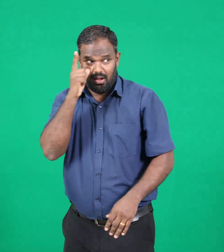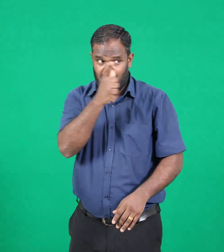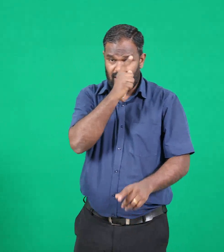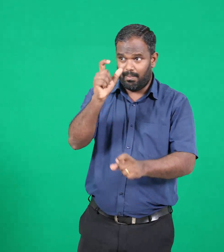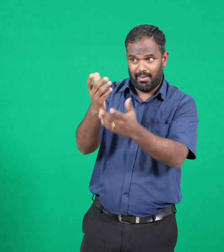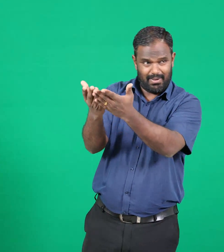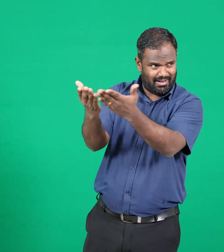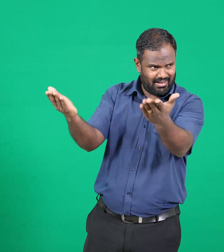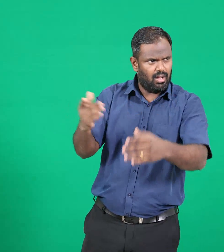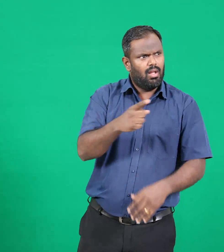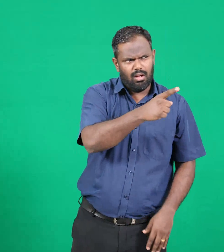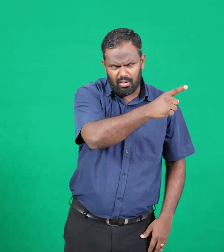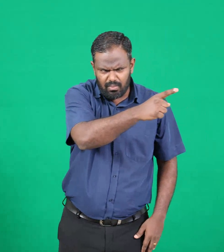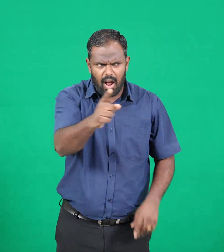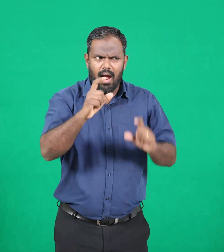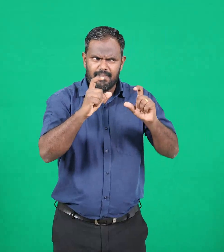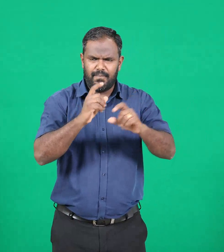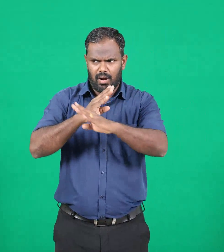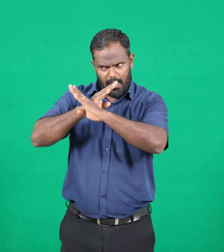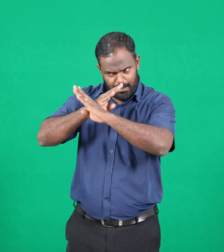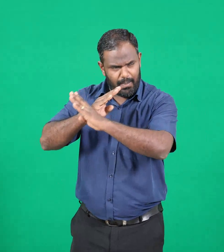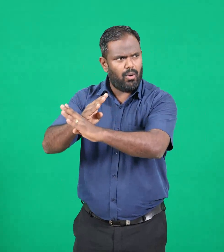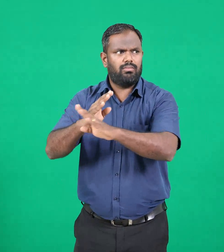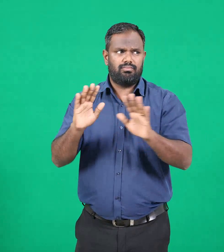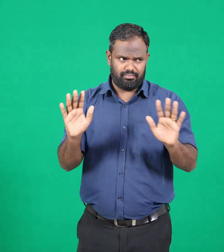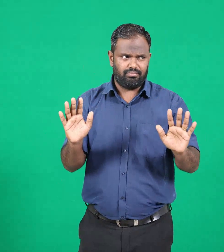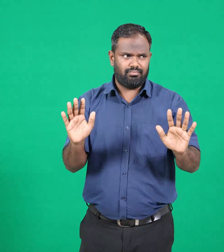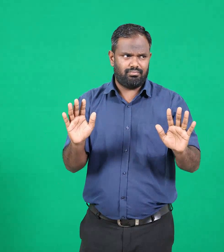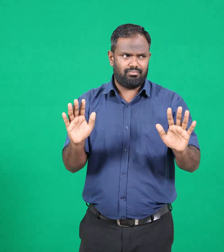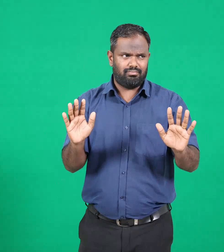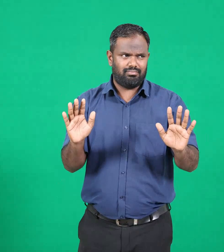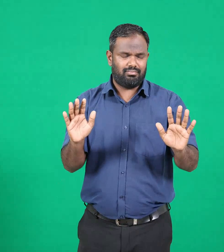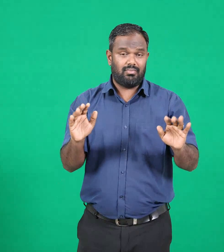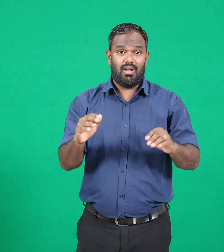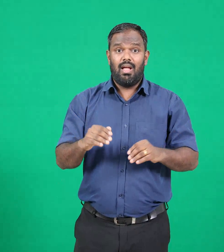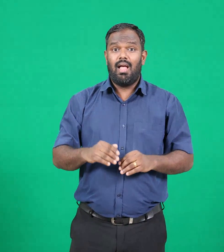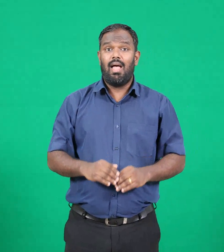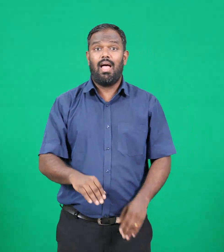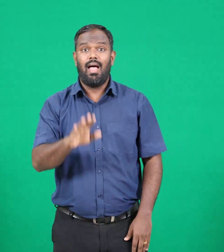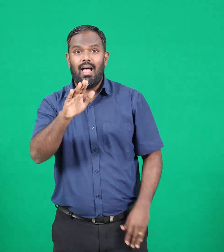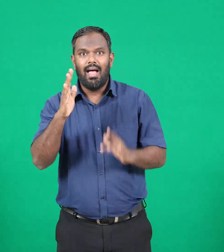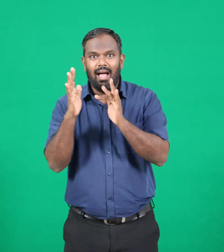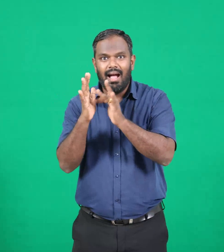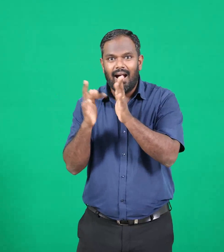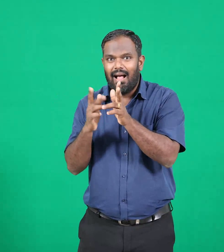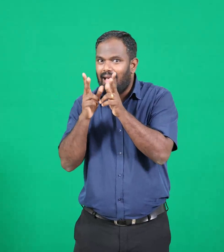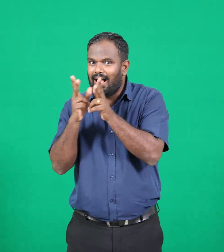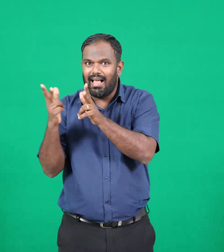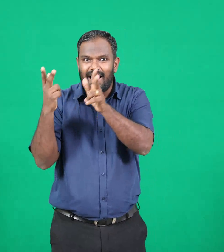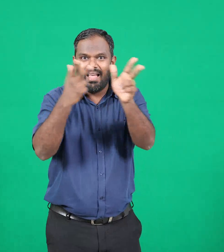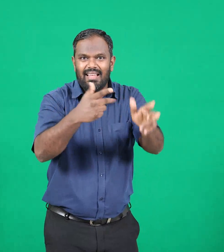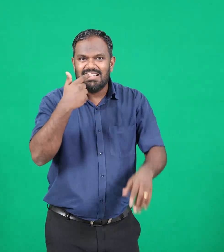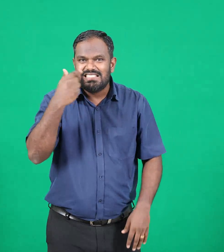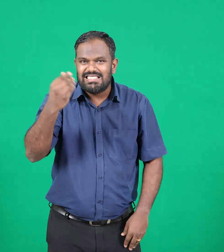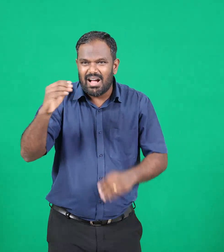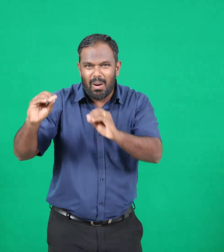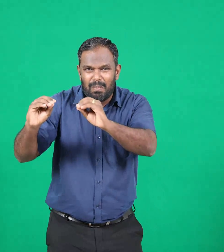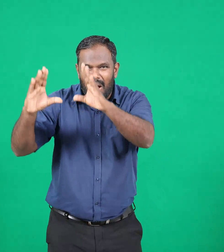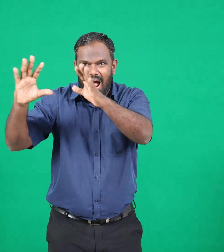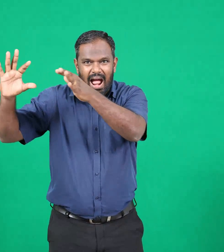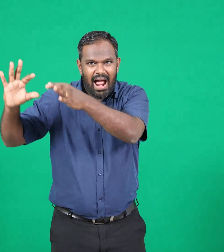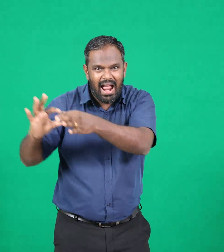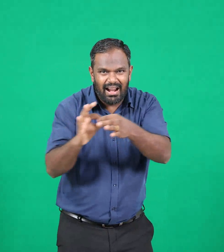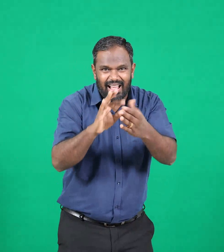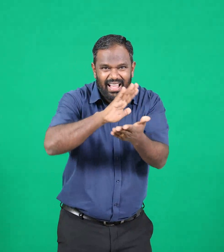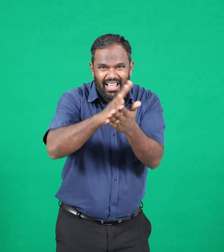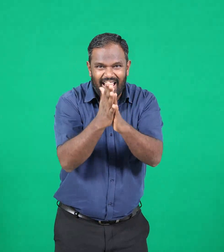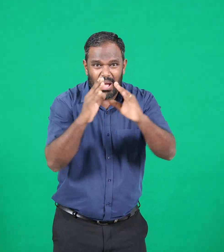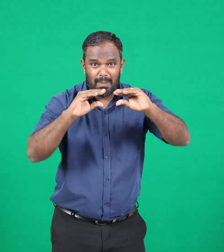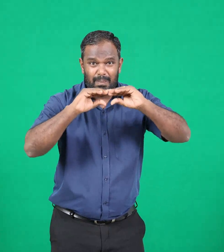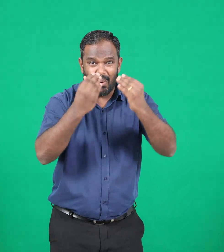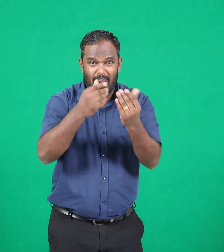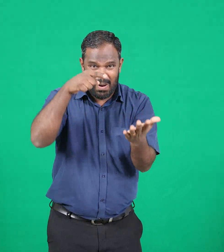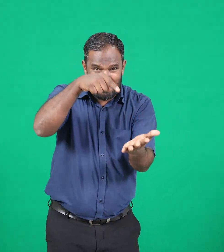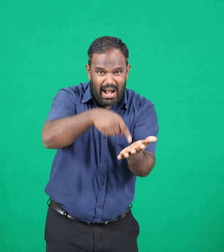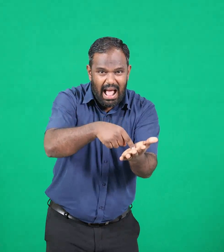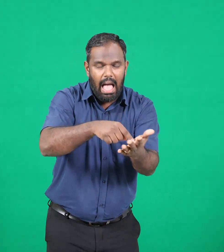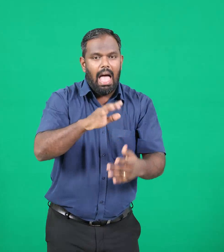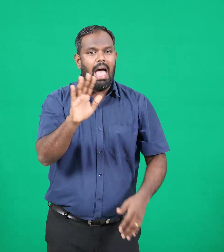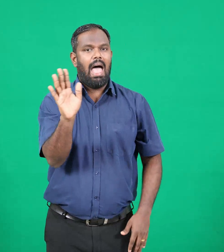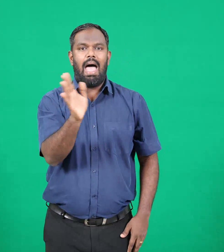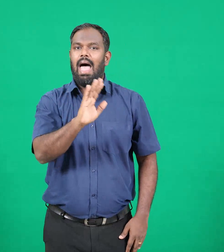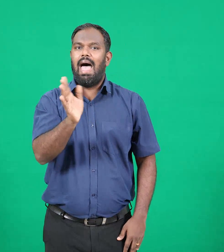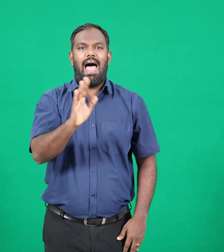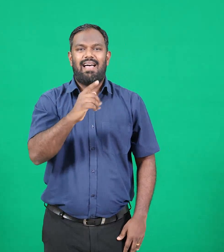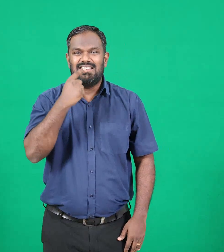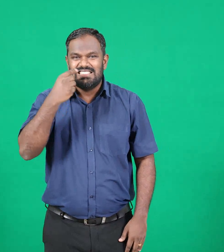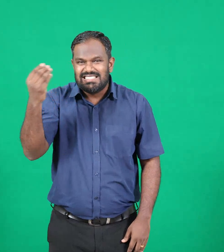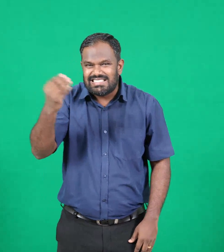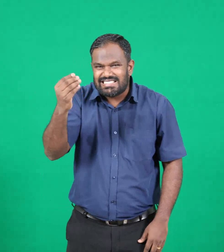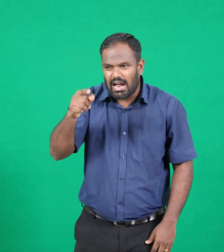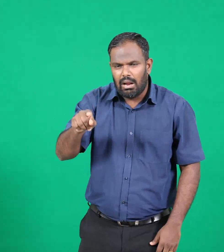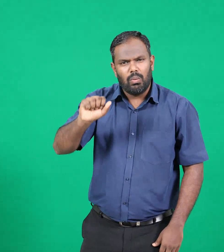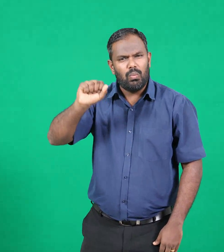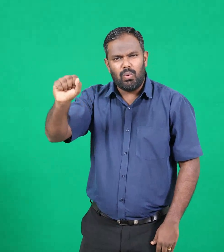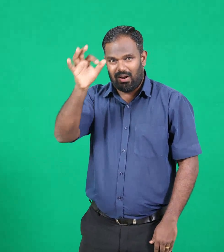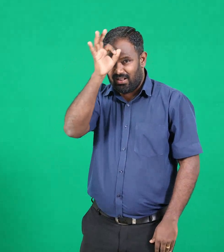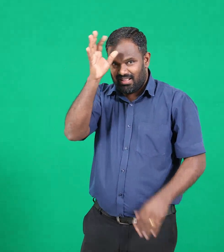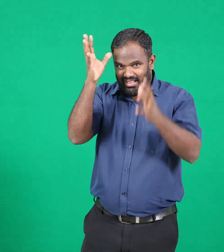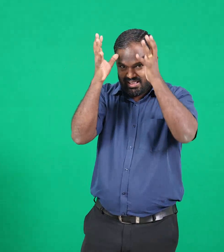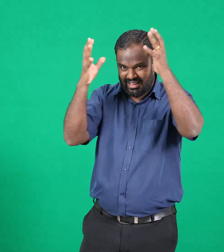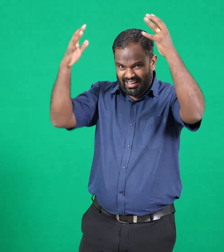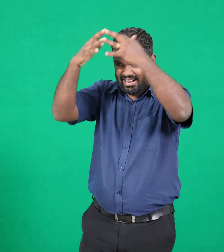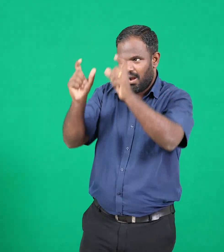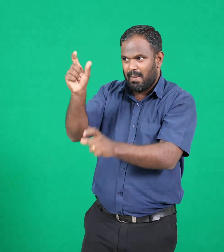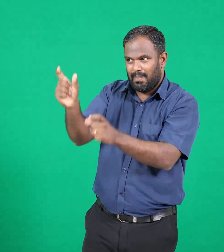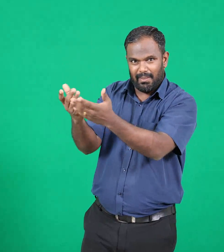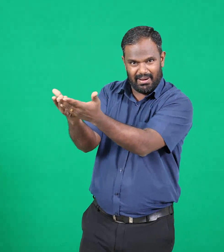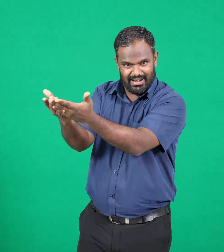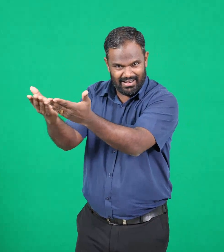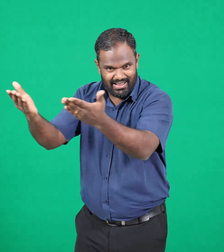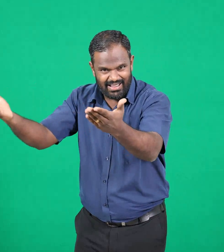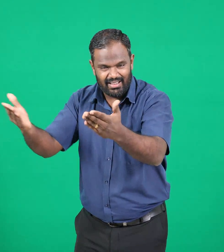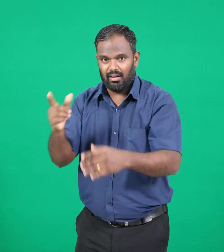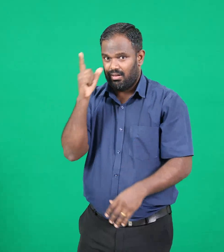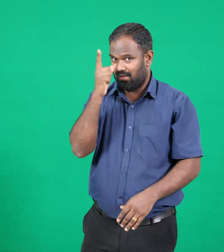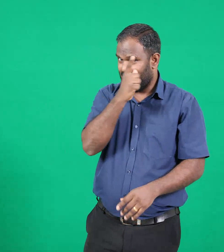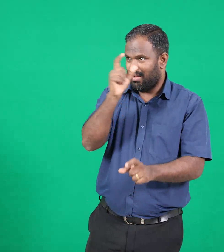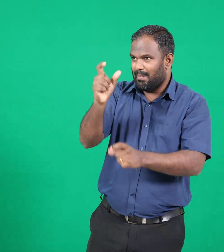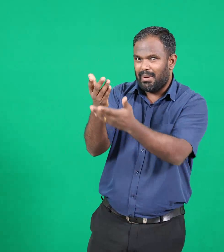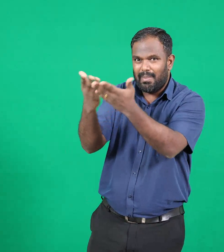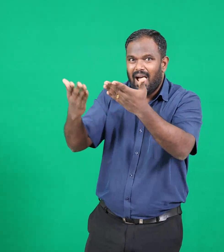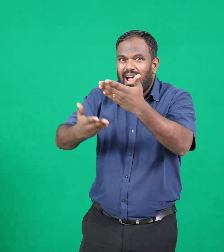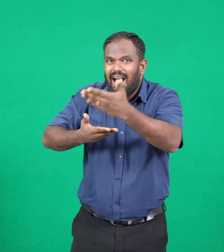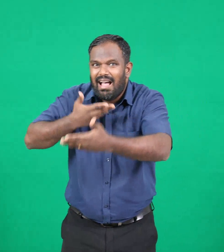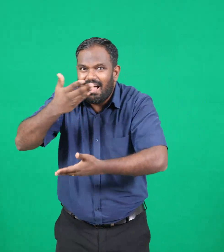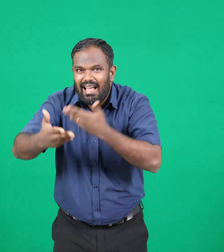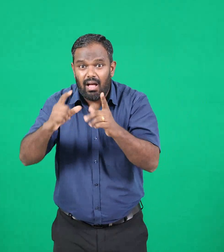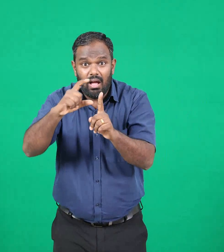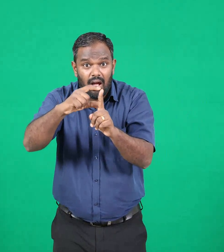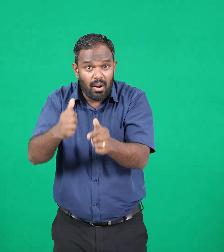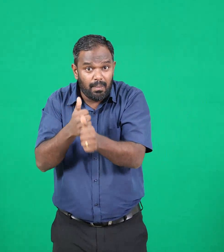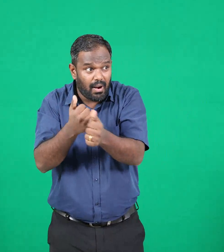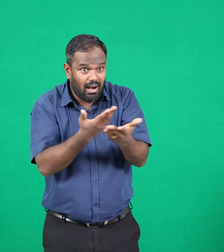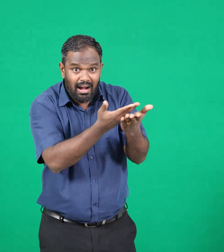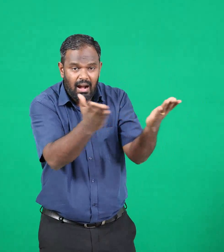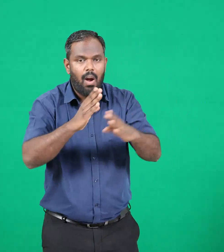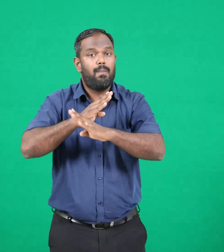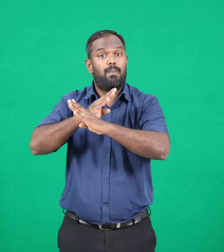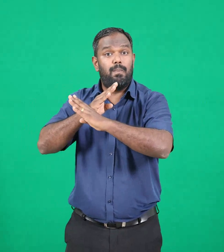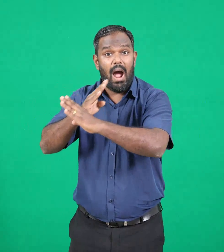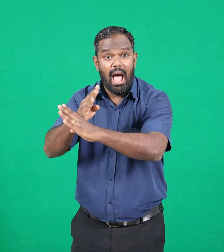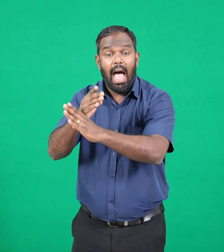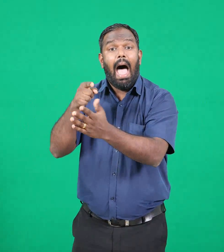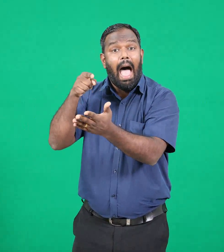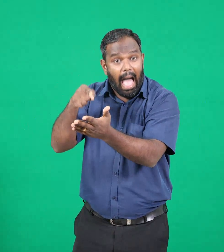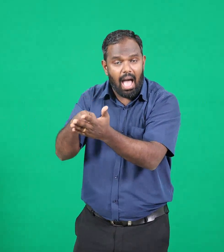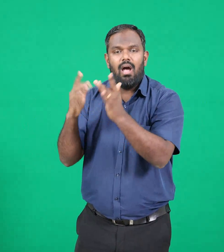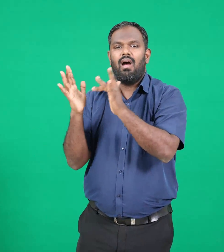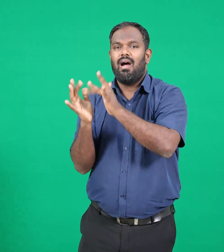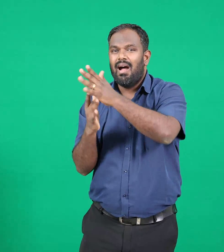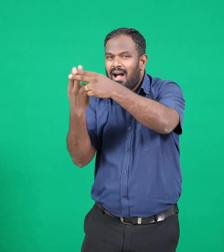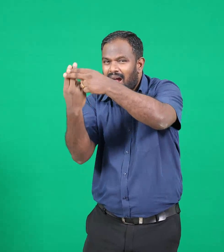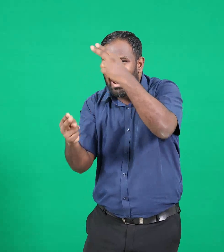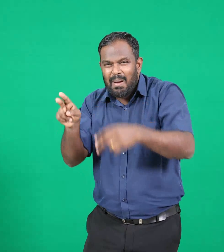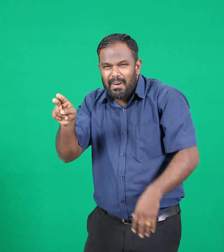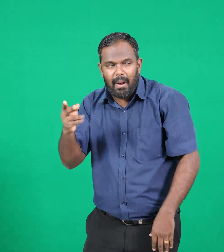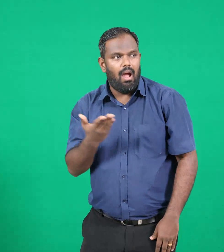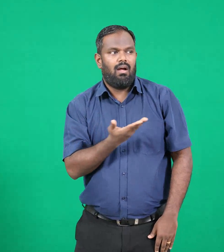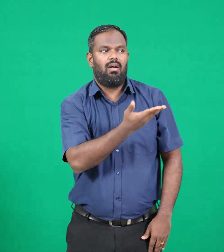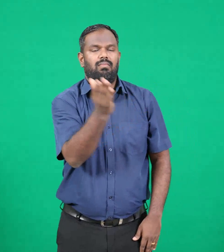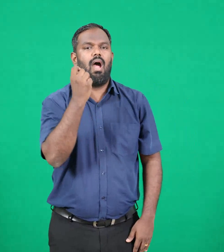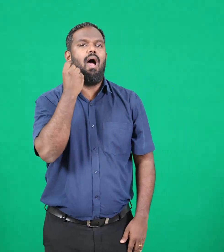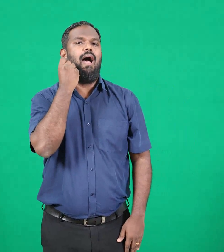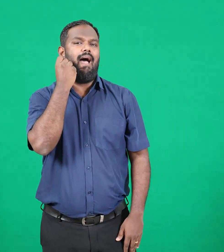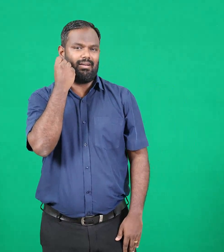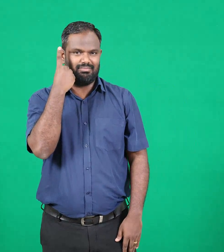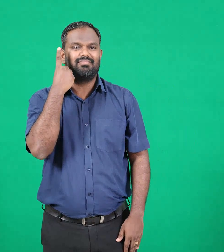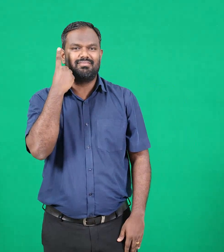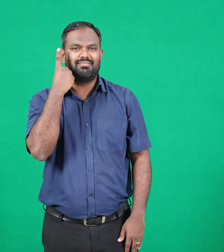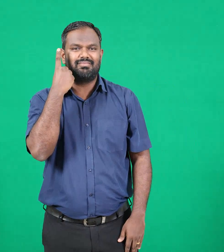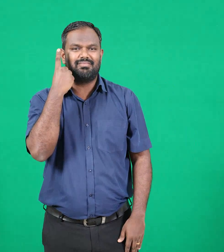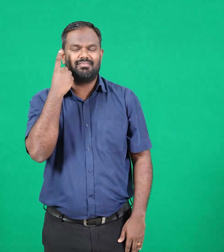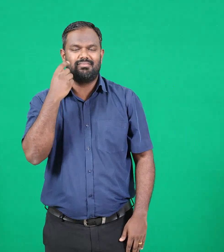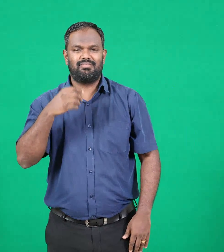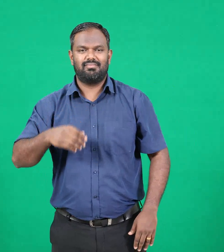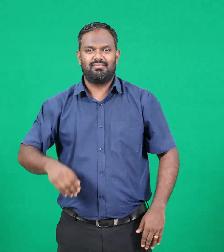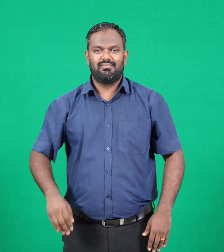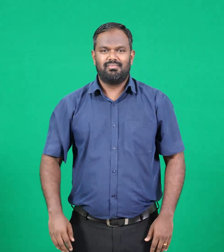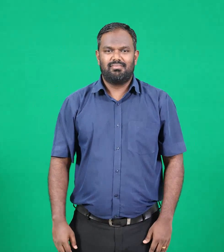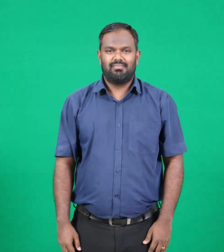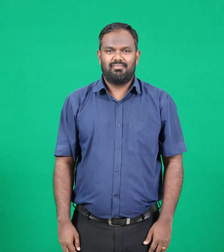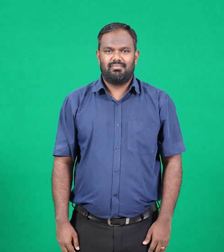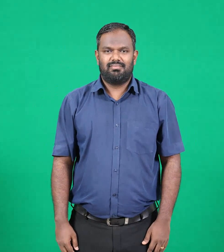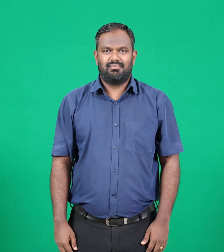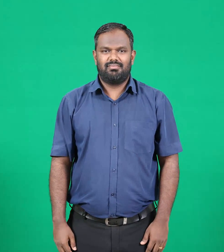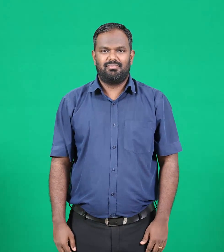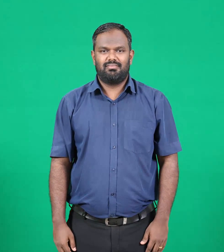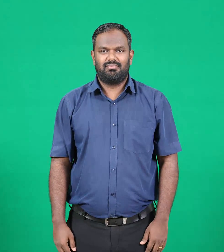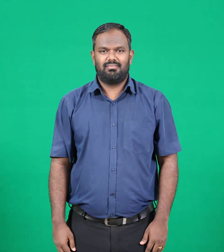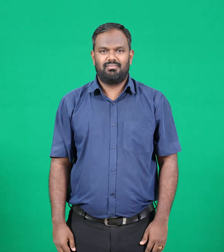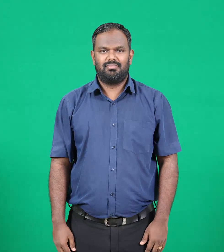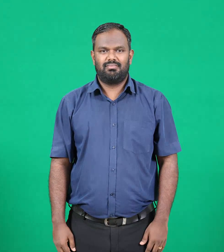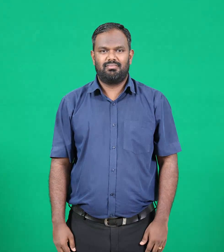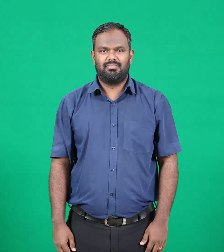Then they understood that He was not telling them to beware of the leaven used in bread, but of the teaching of the Pharisees and Sadducees.